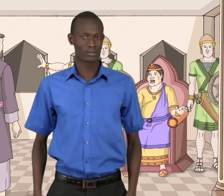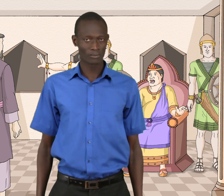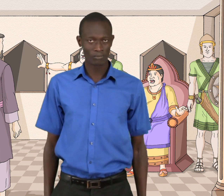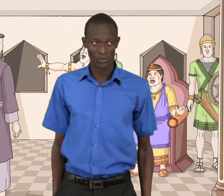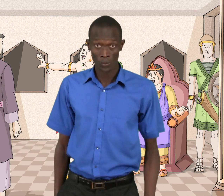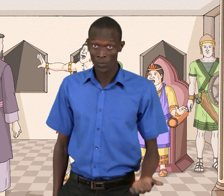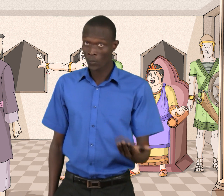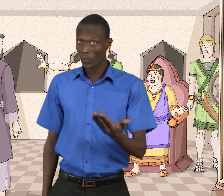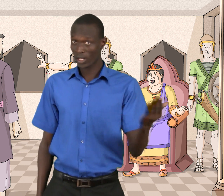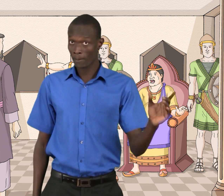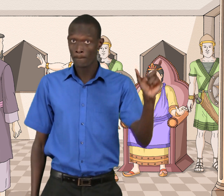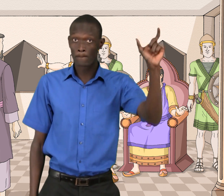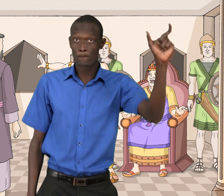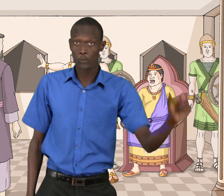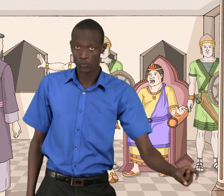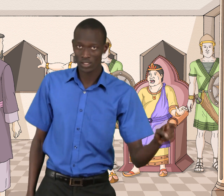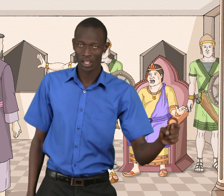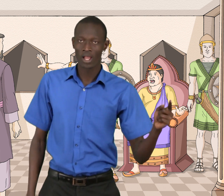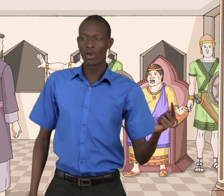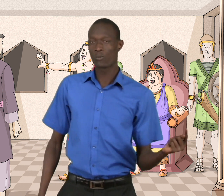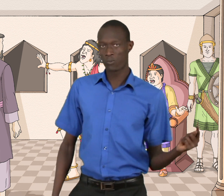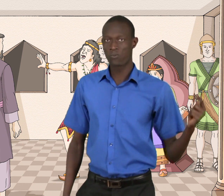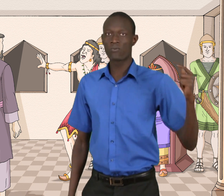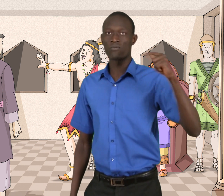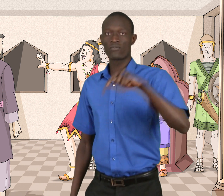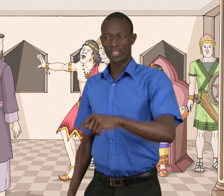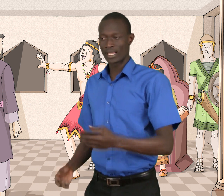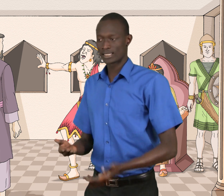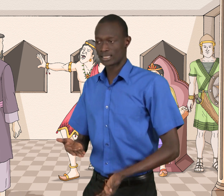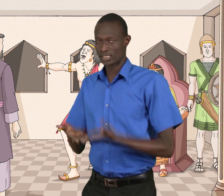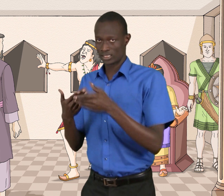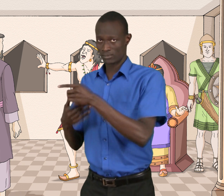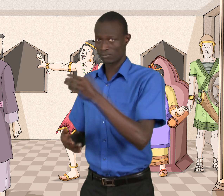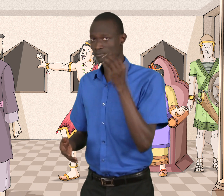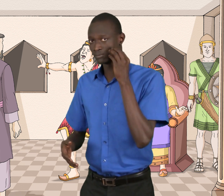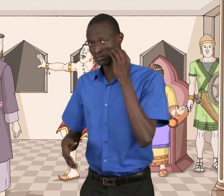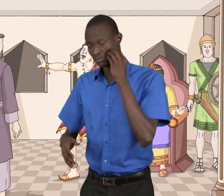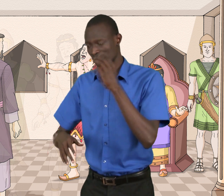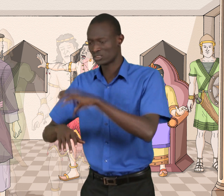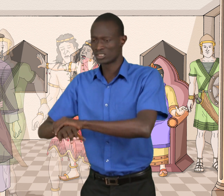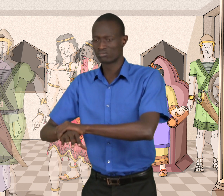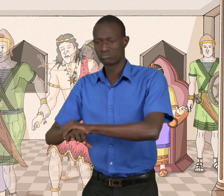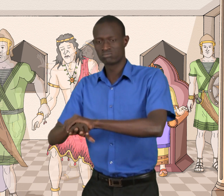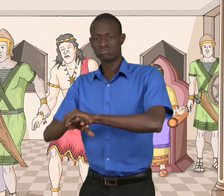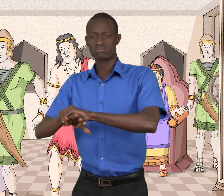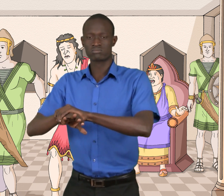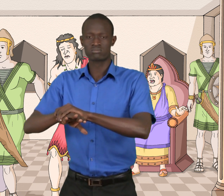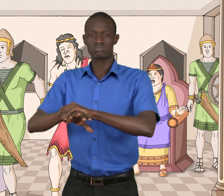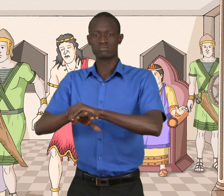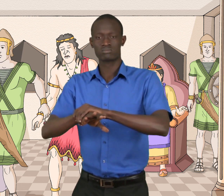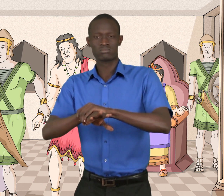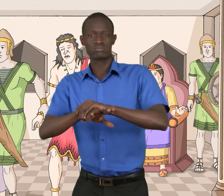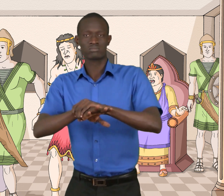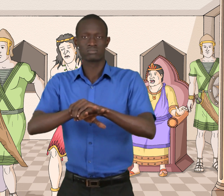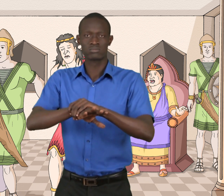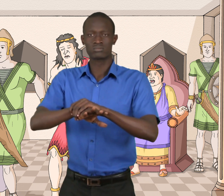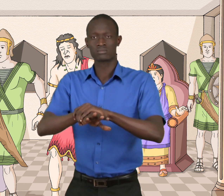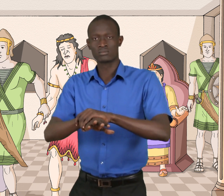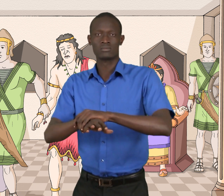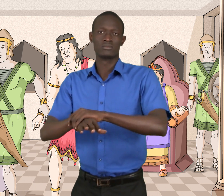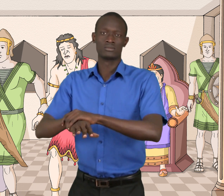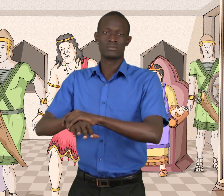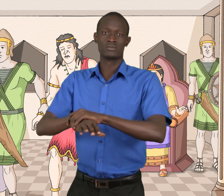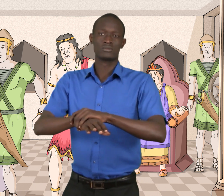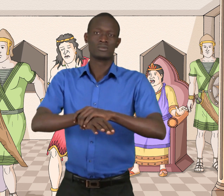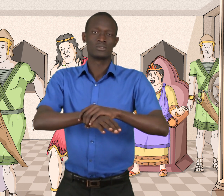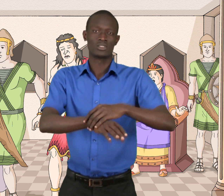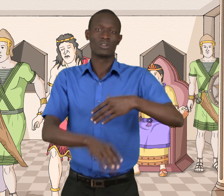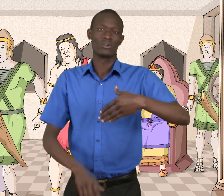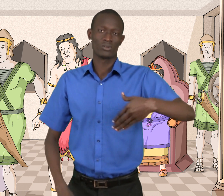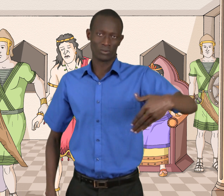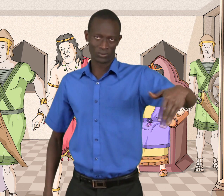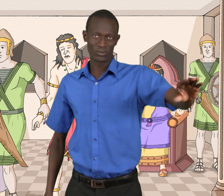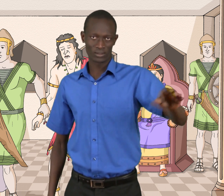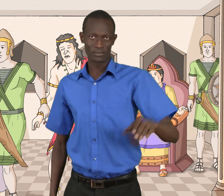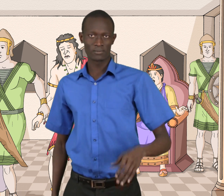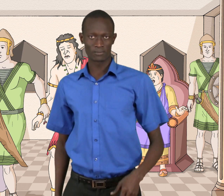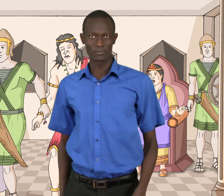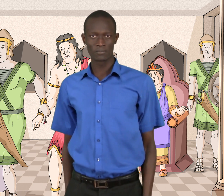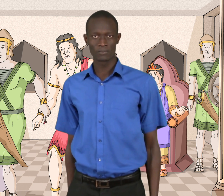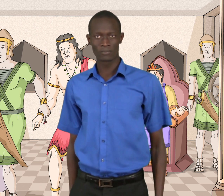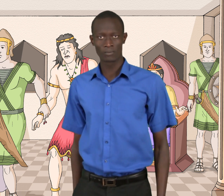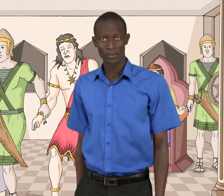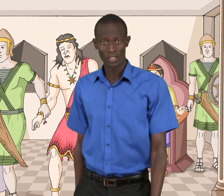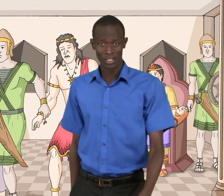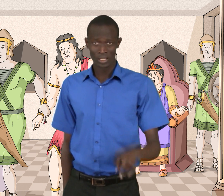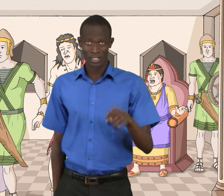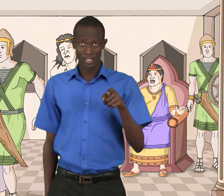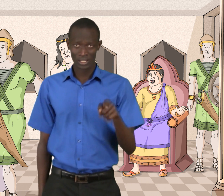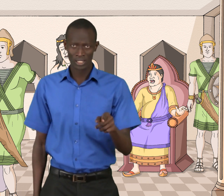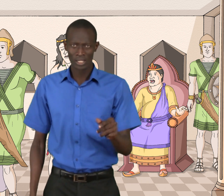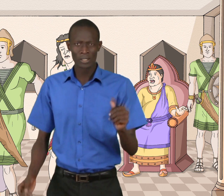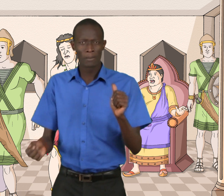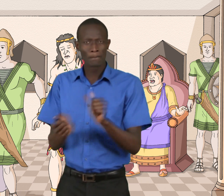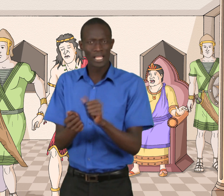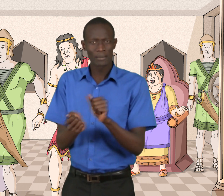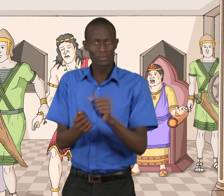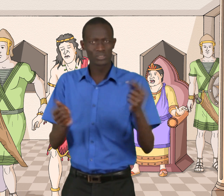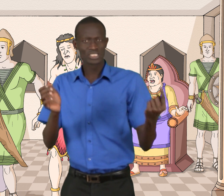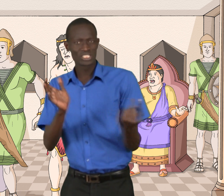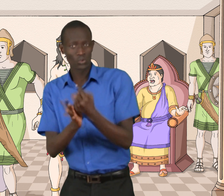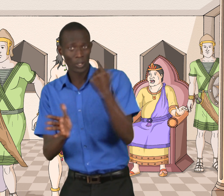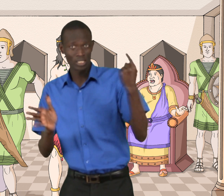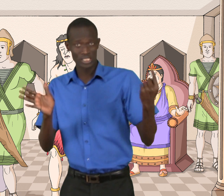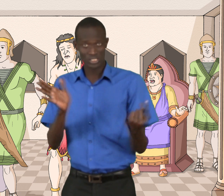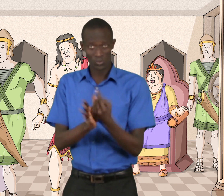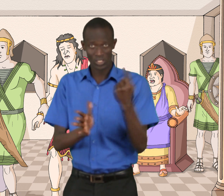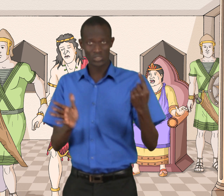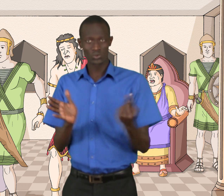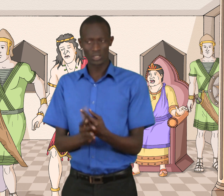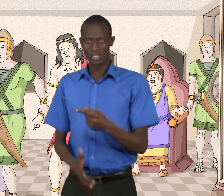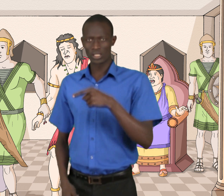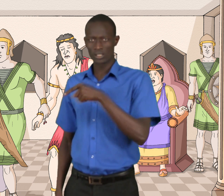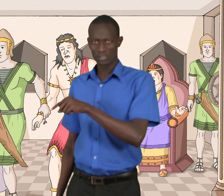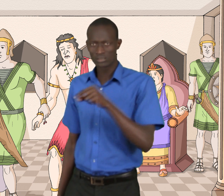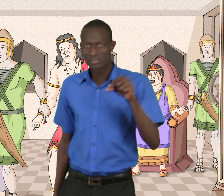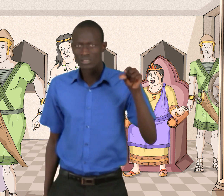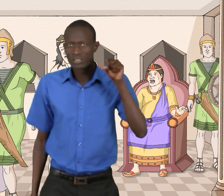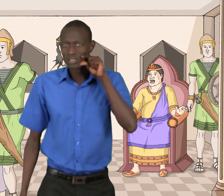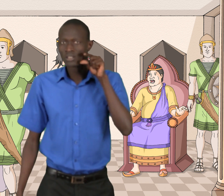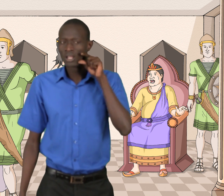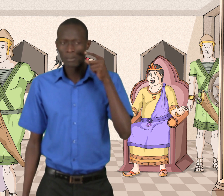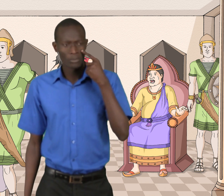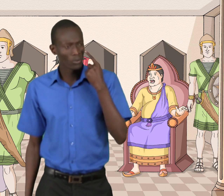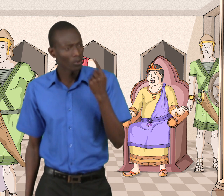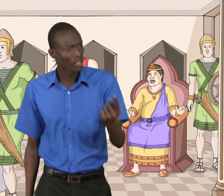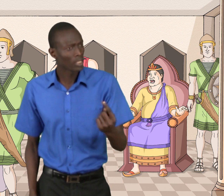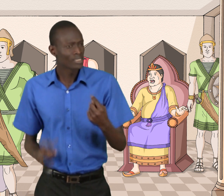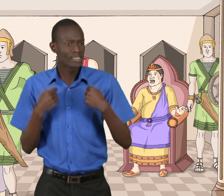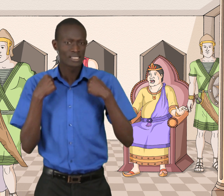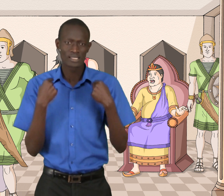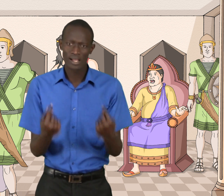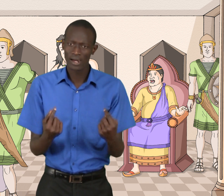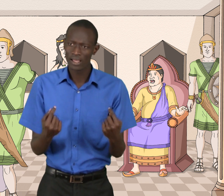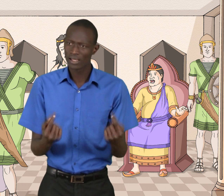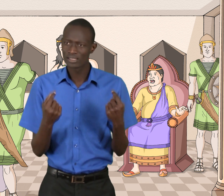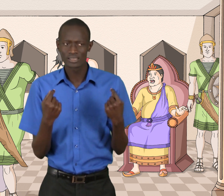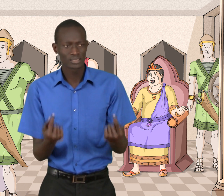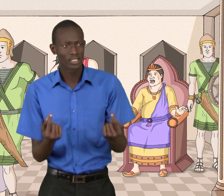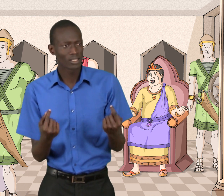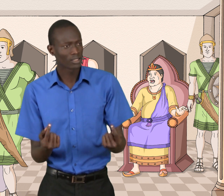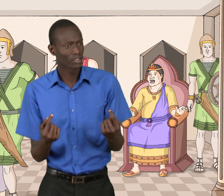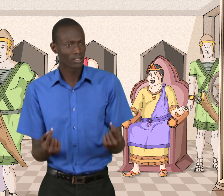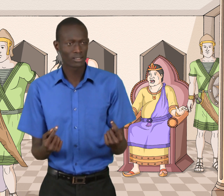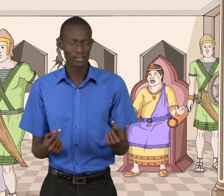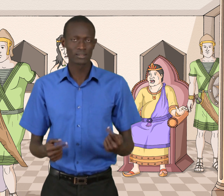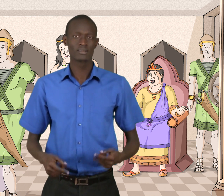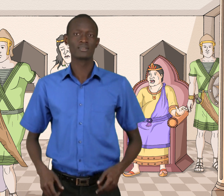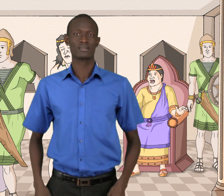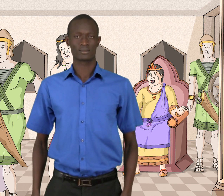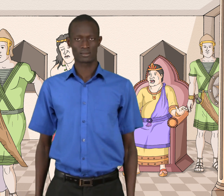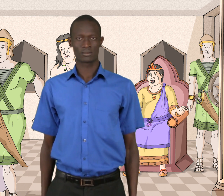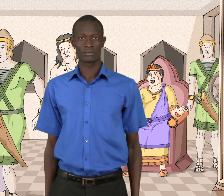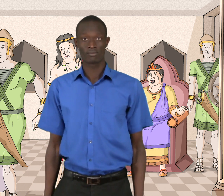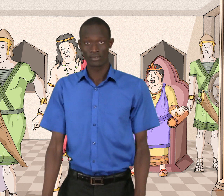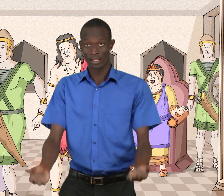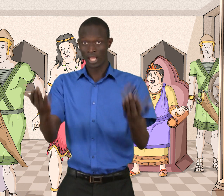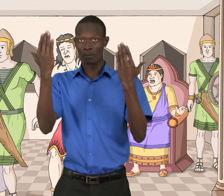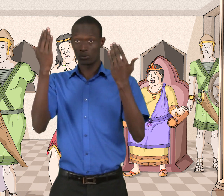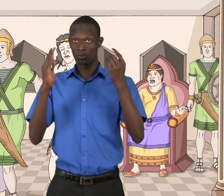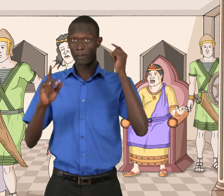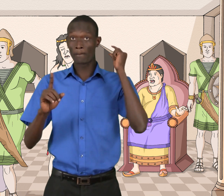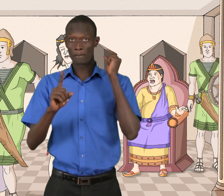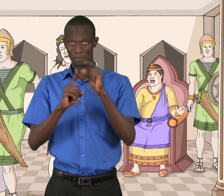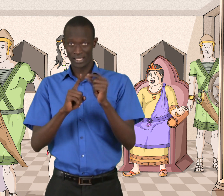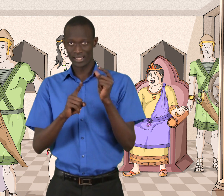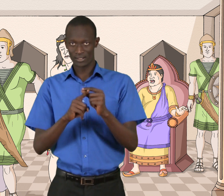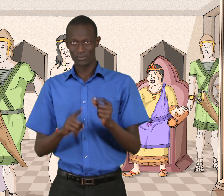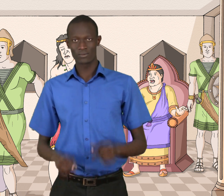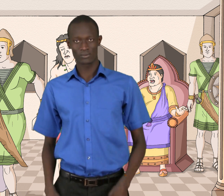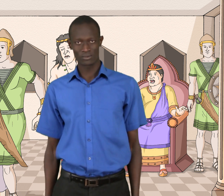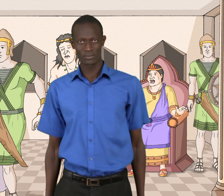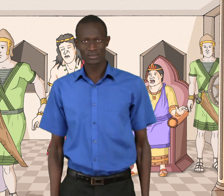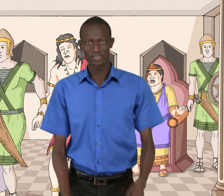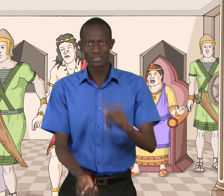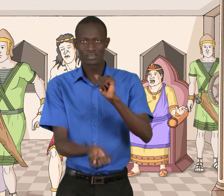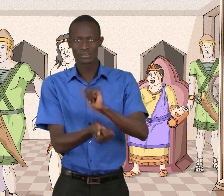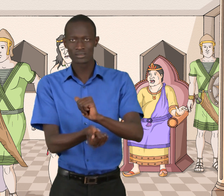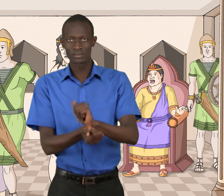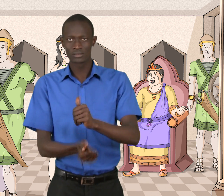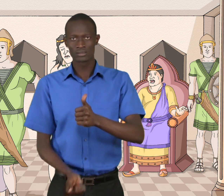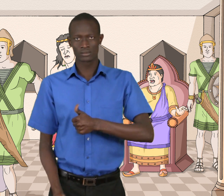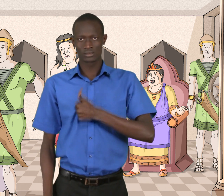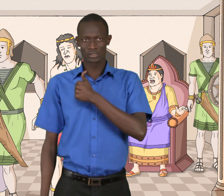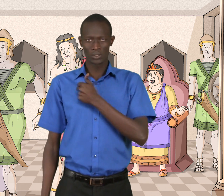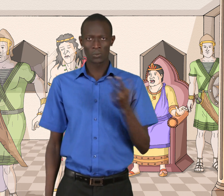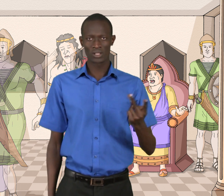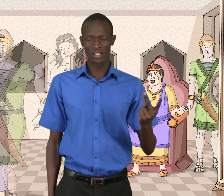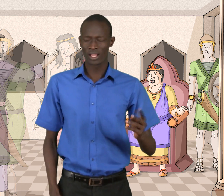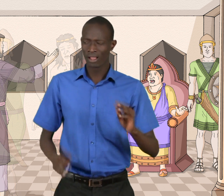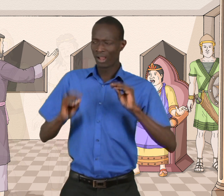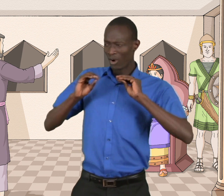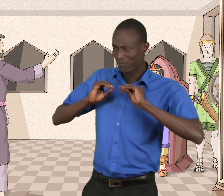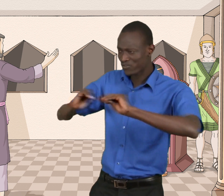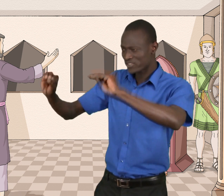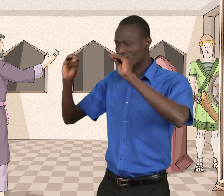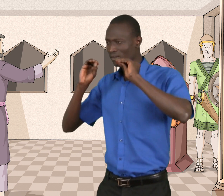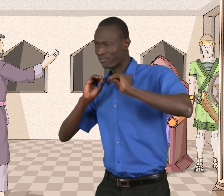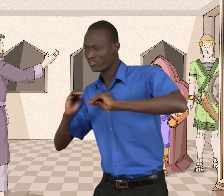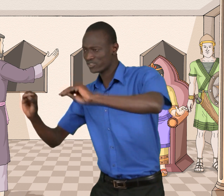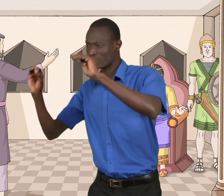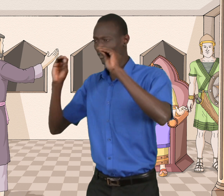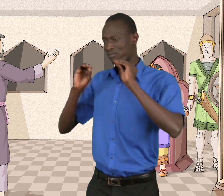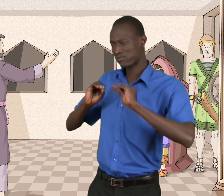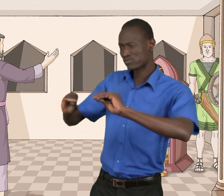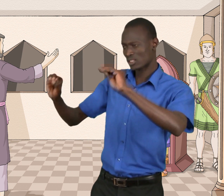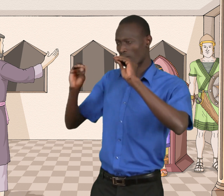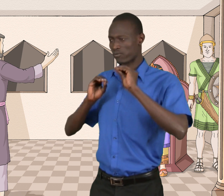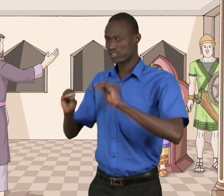Immediately mist and darkness came over him, and he groped about, seeking someone to lead him by the hand.